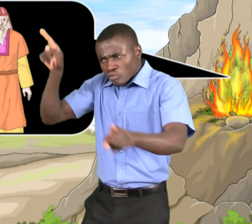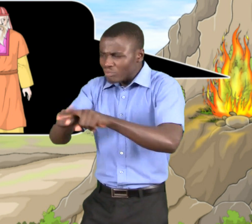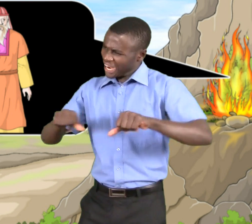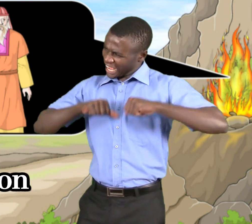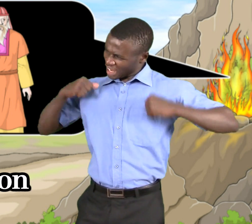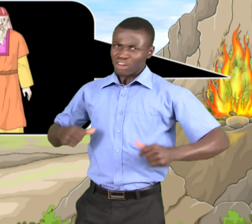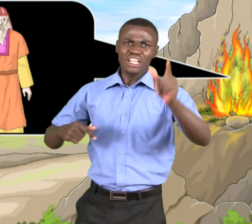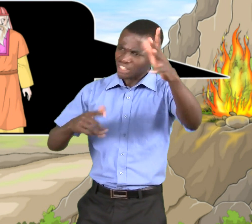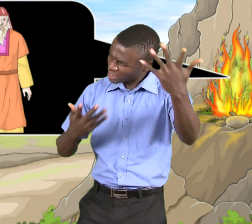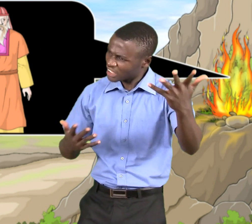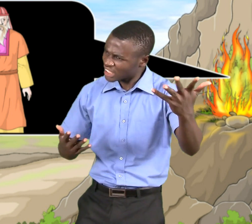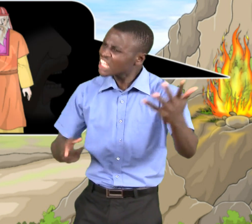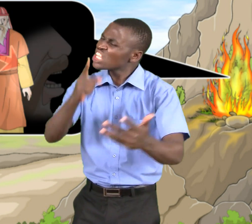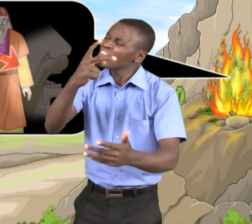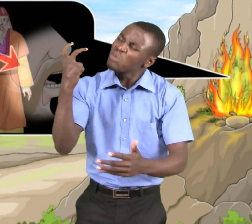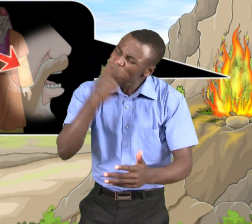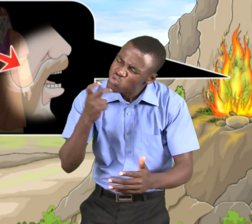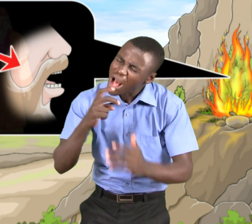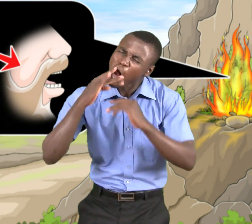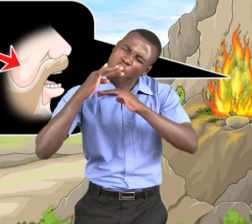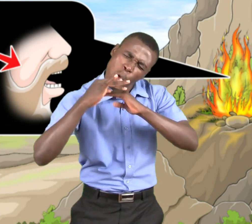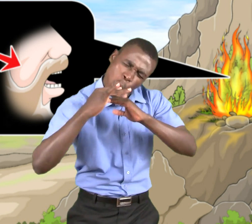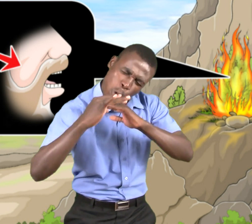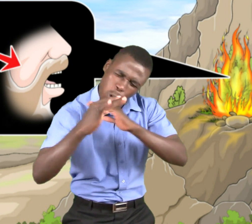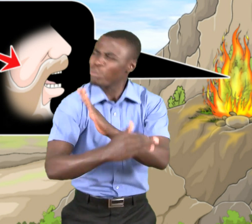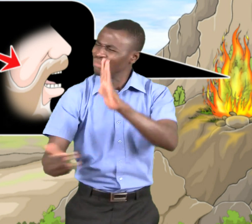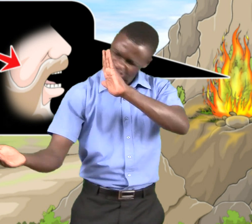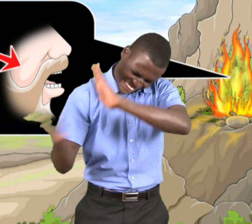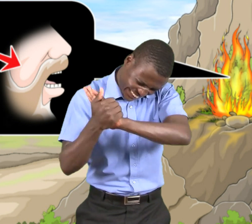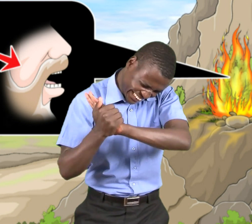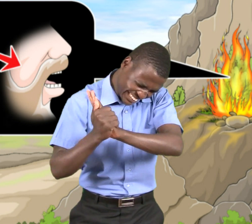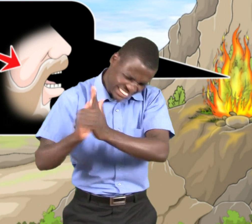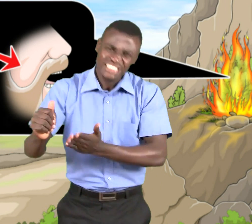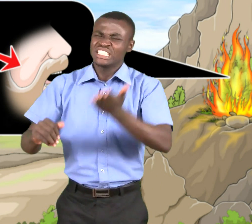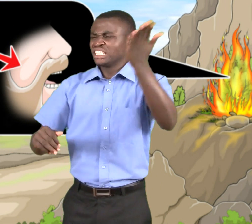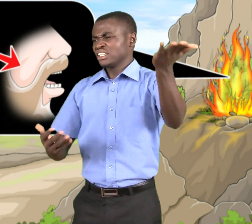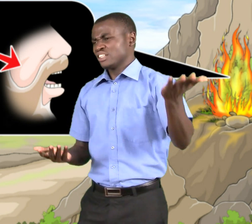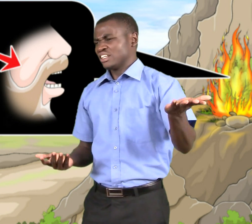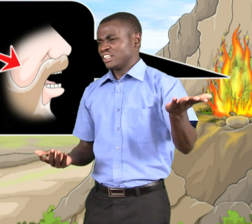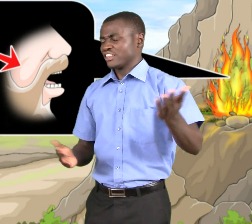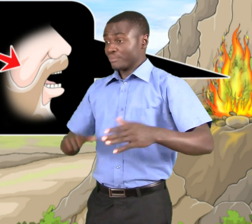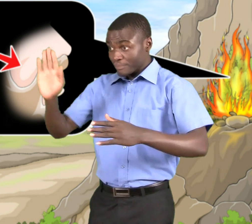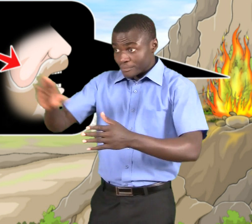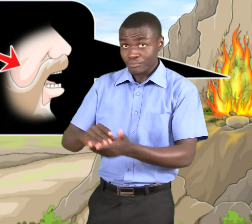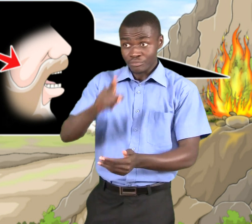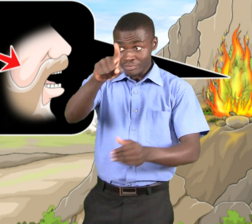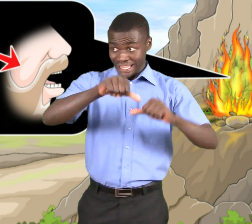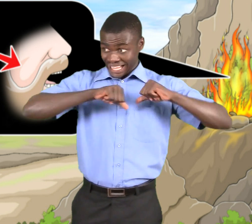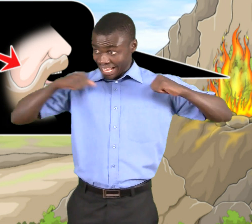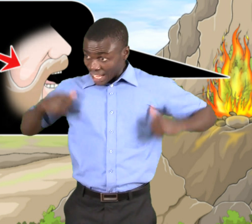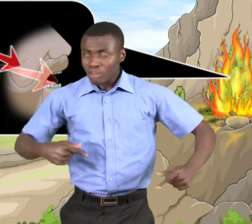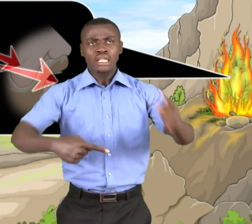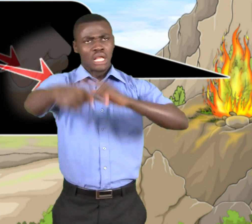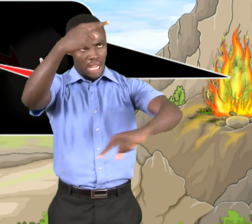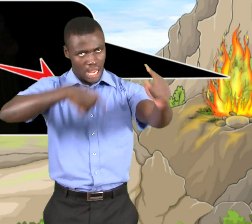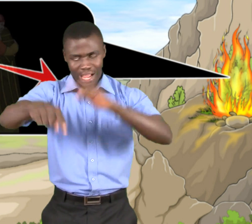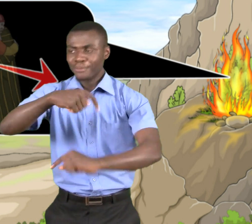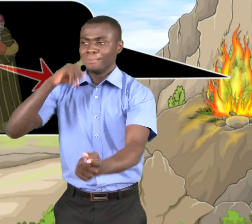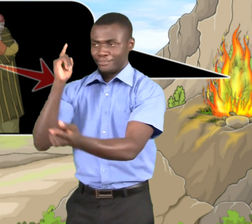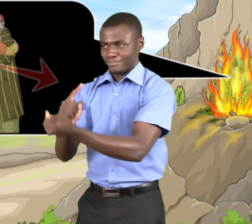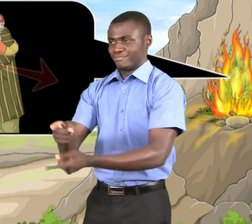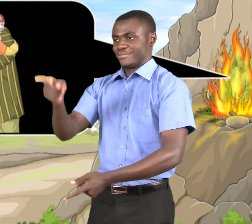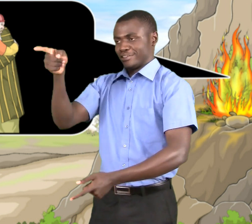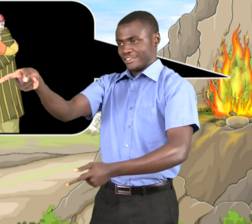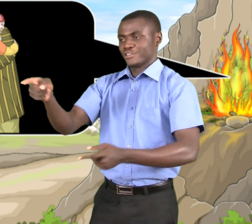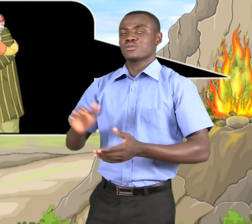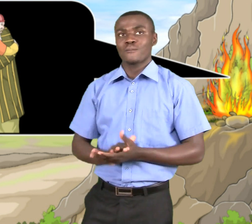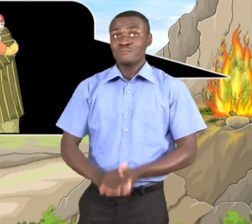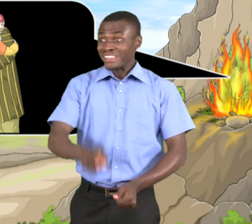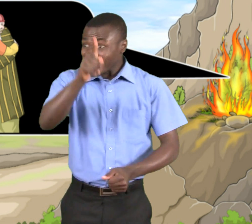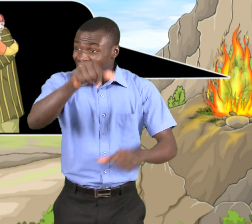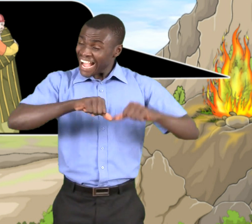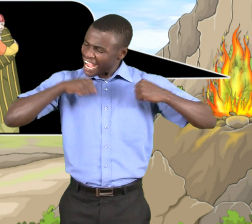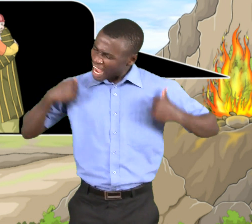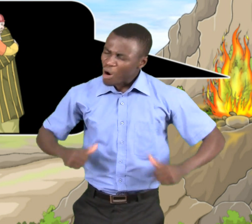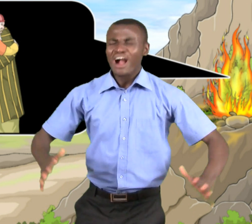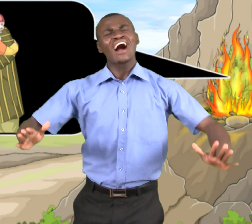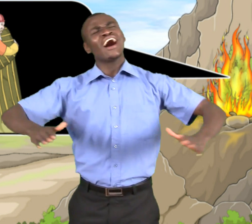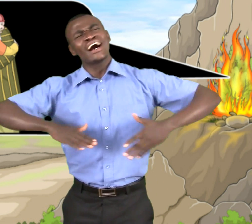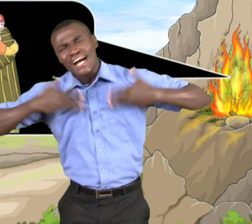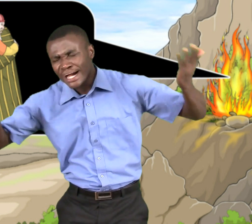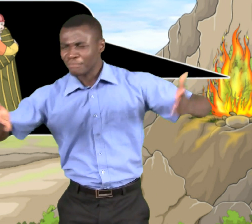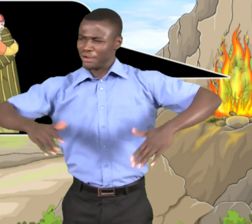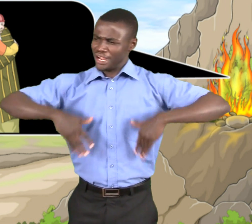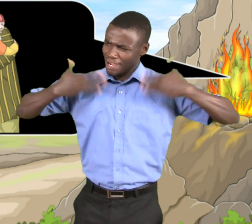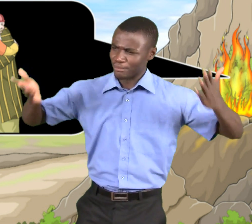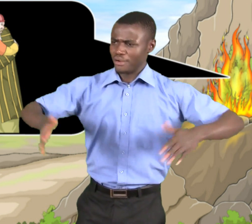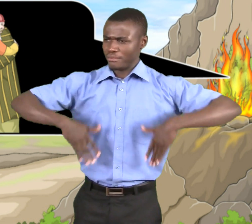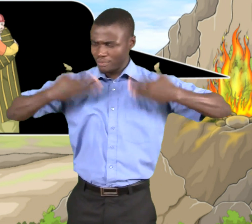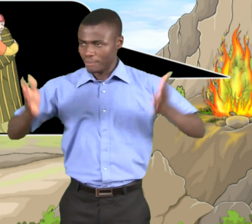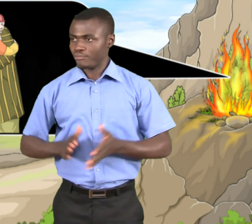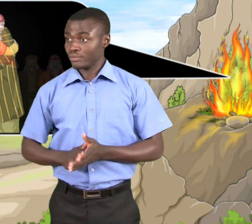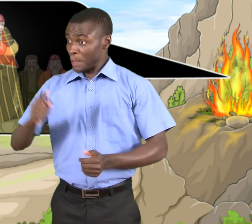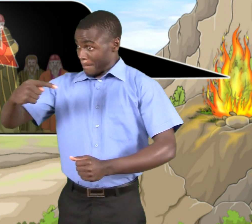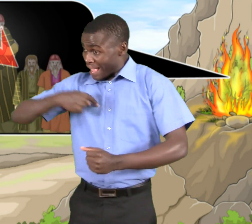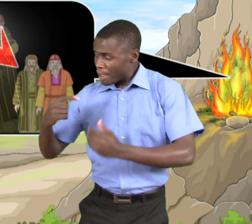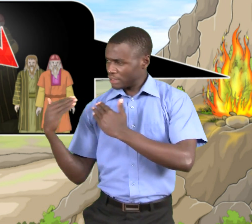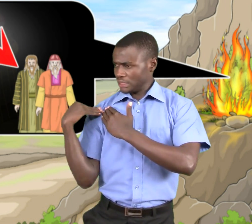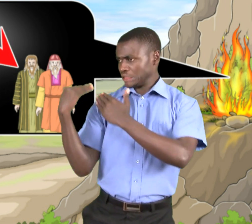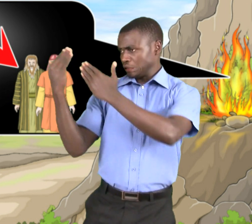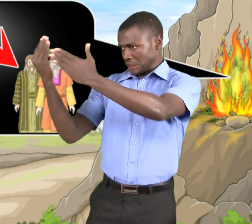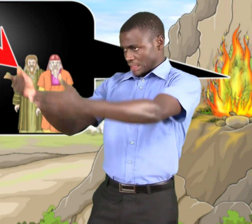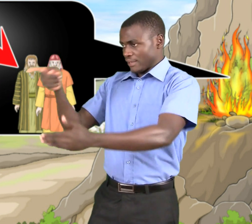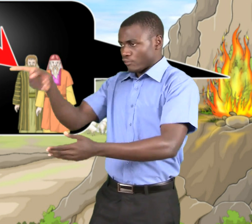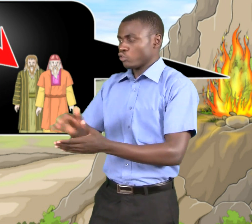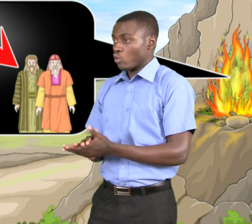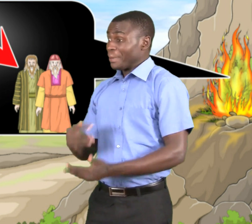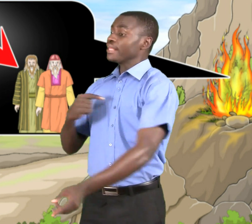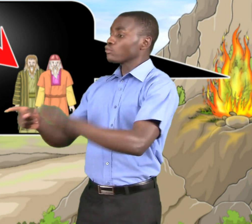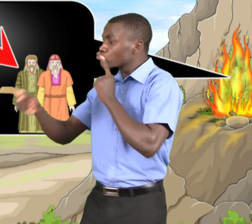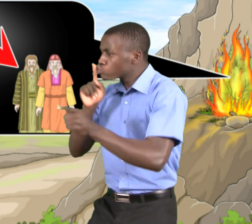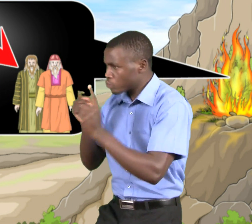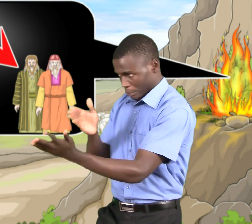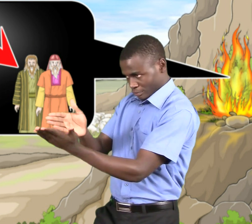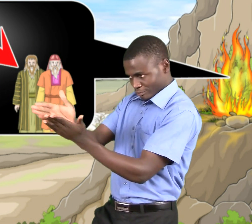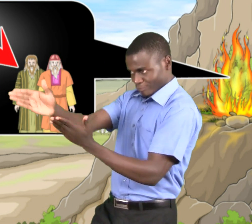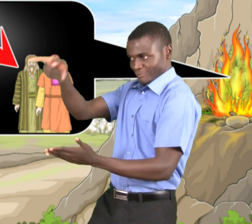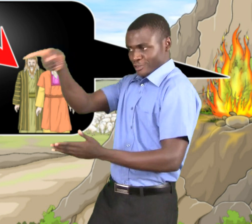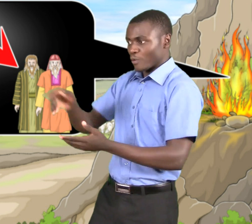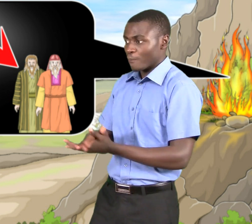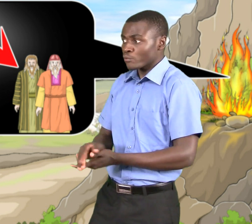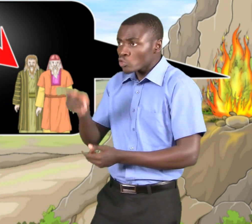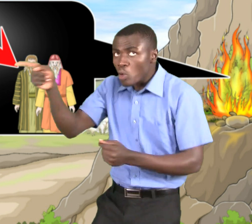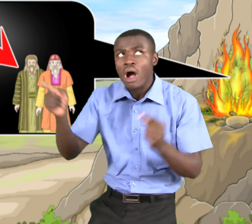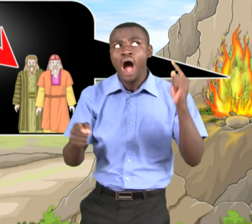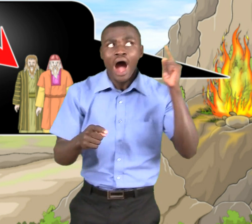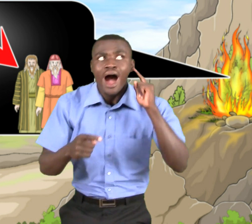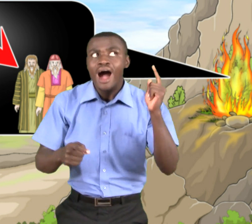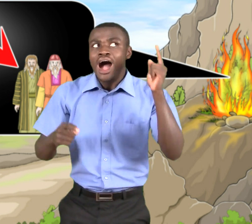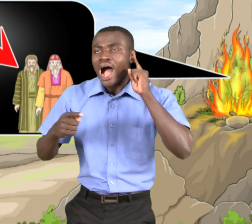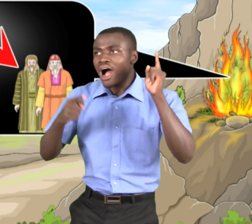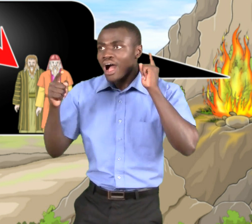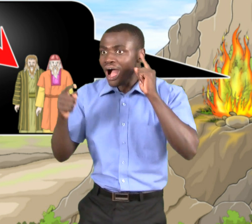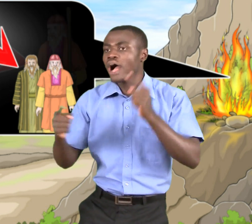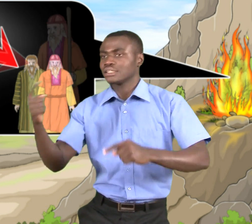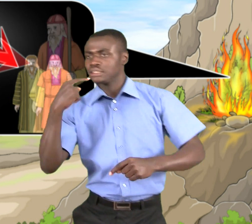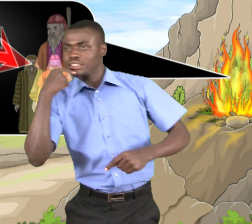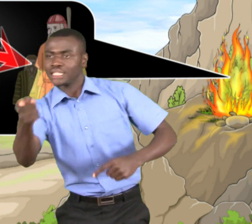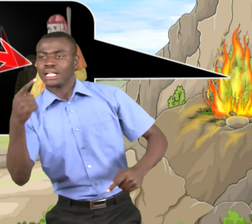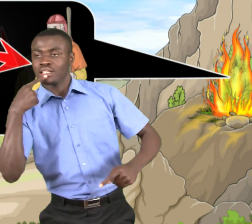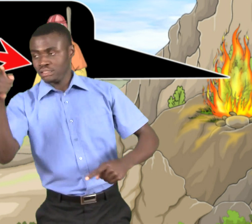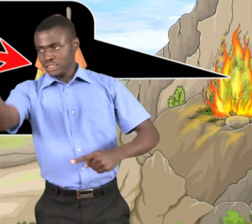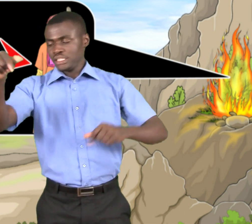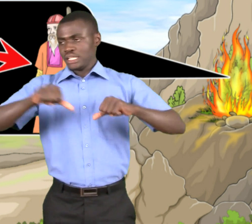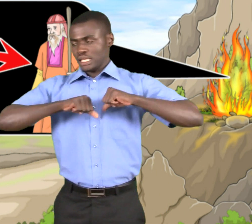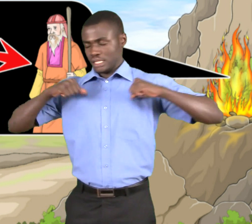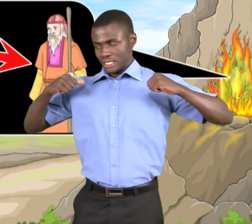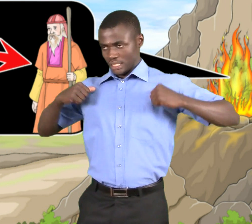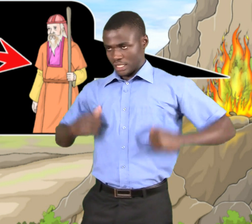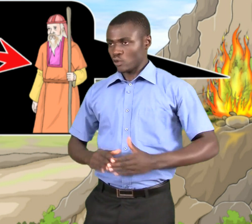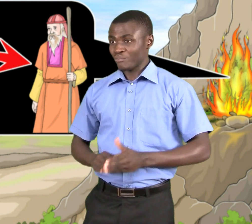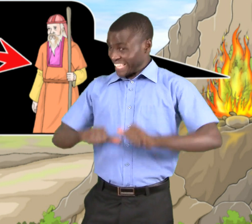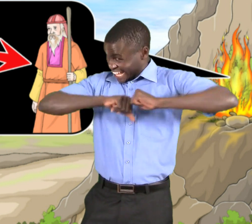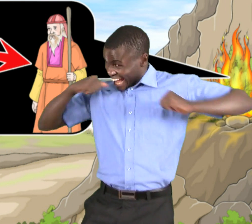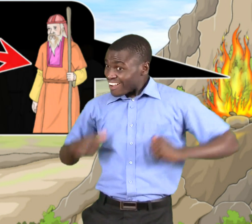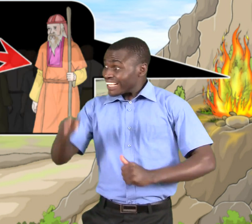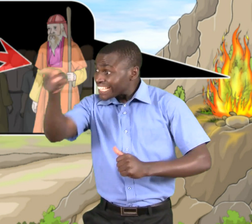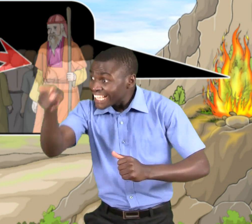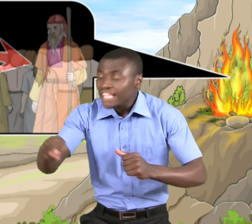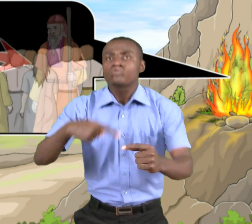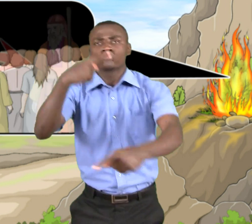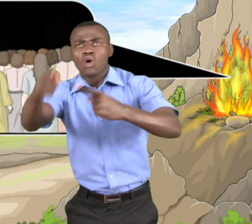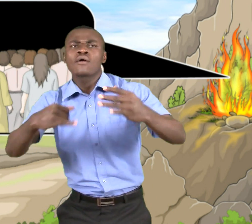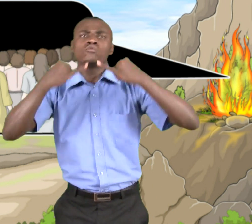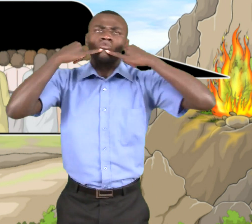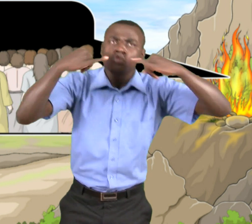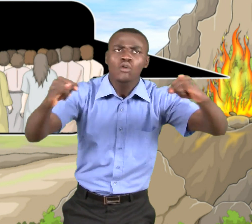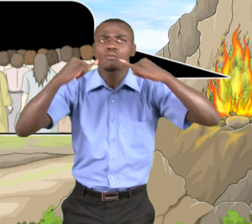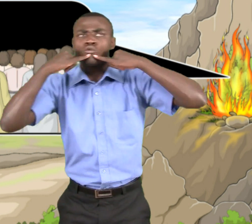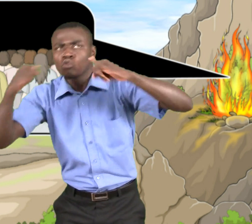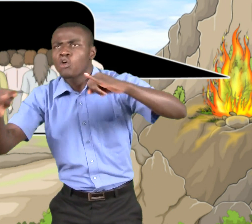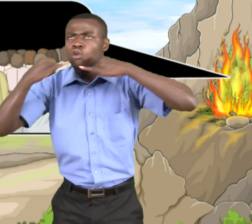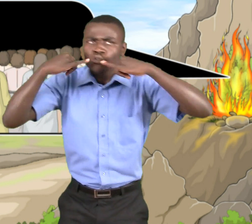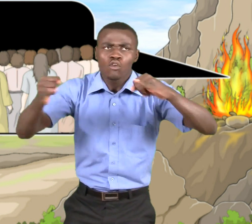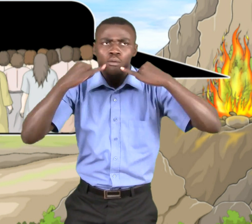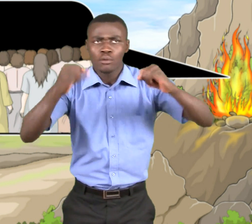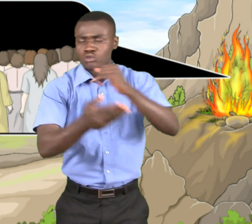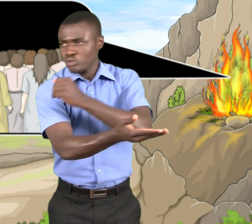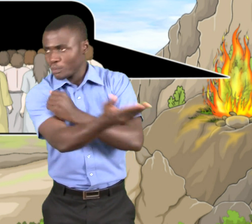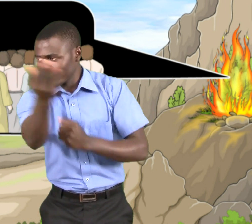I know that he can speak well, and he is now on his way to meet you. When he sees you, he will be glad in his heart. You are to speak to him and put the words in his mouth. I will help both of you to speak, and I will teach you what to do.